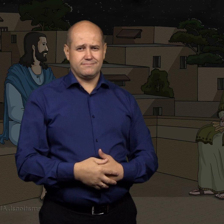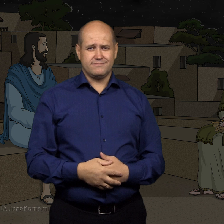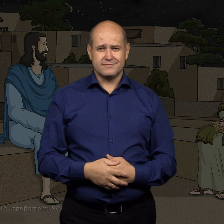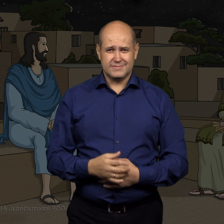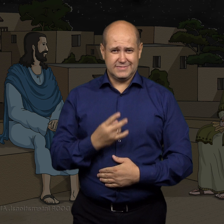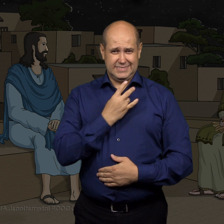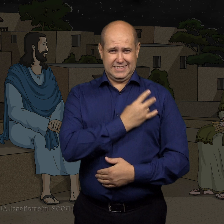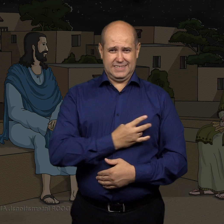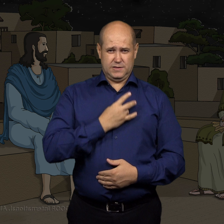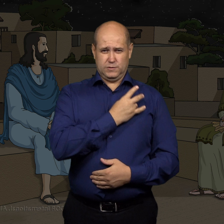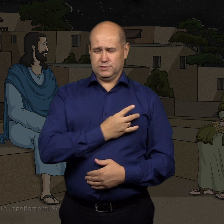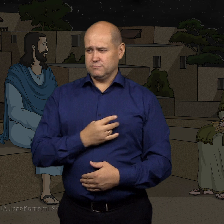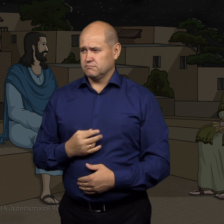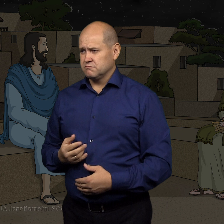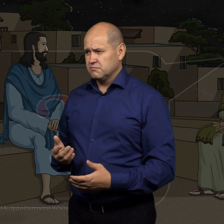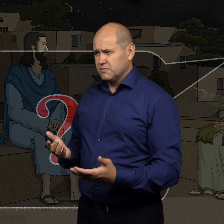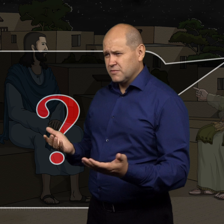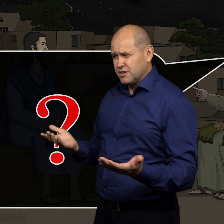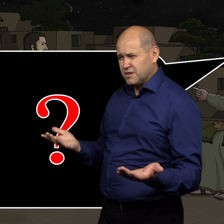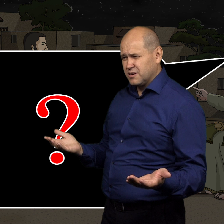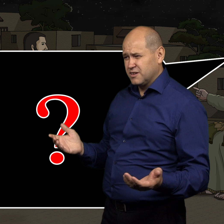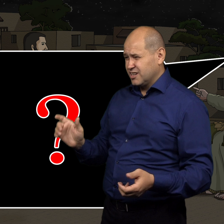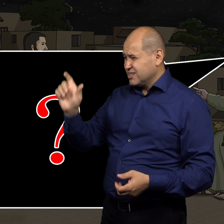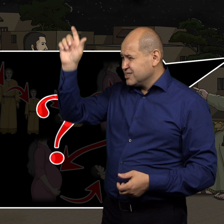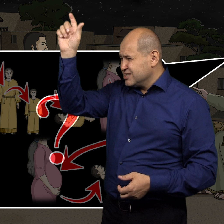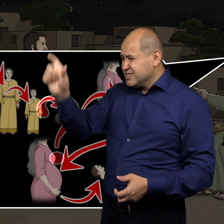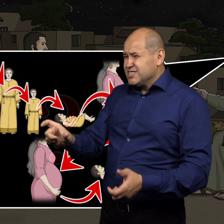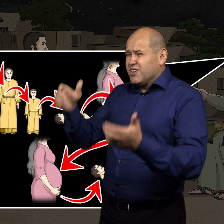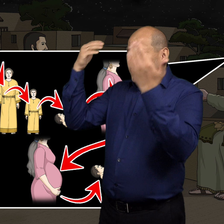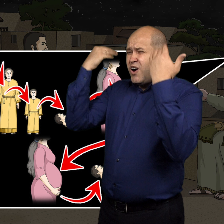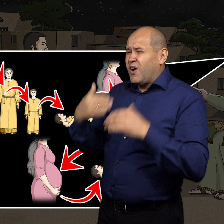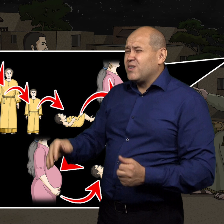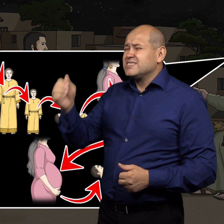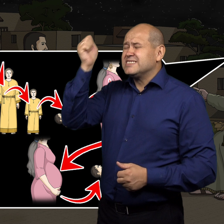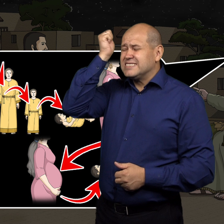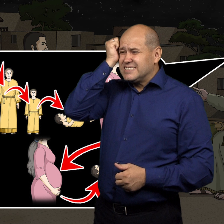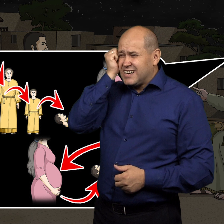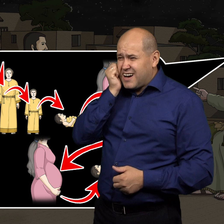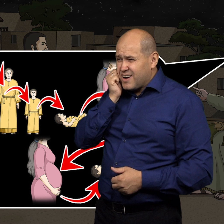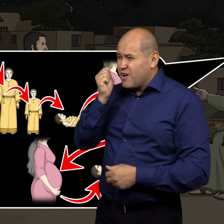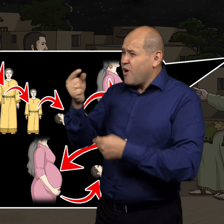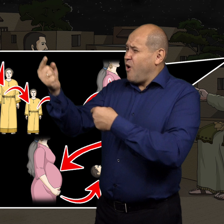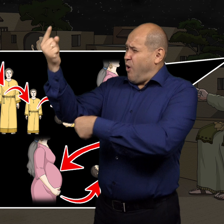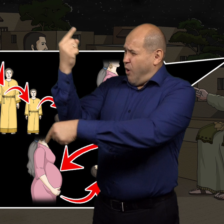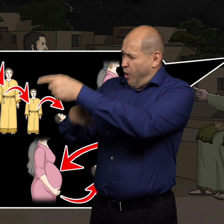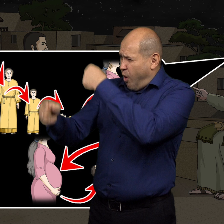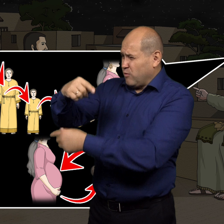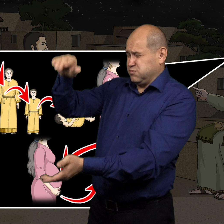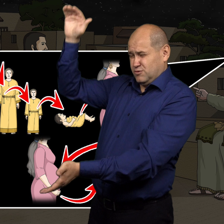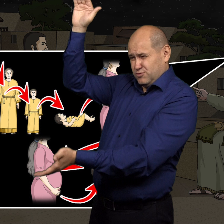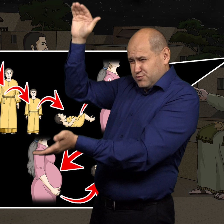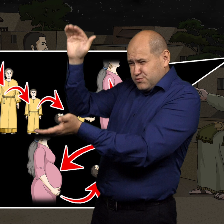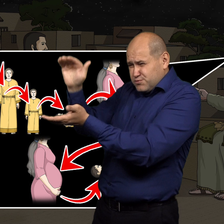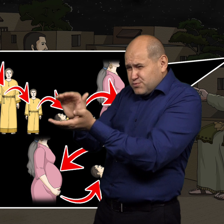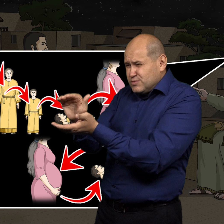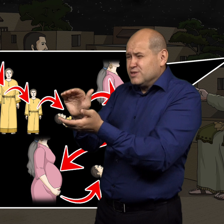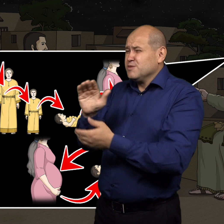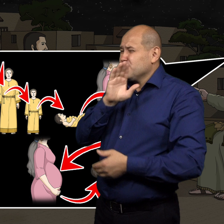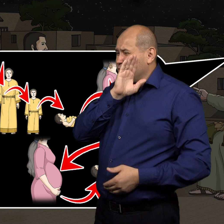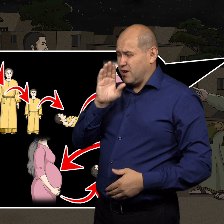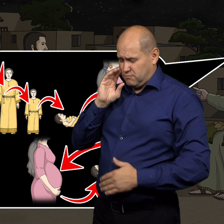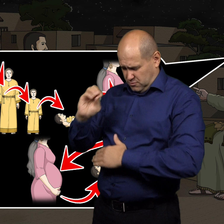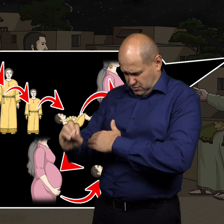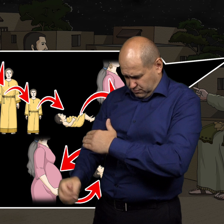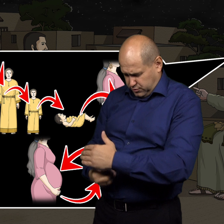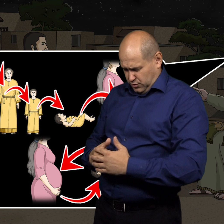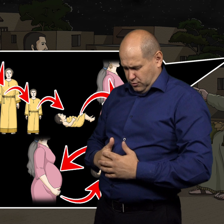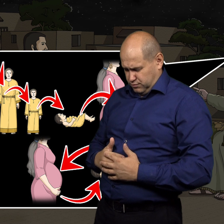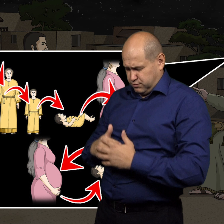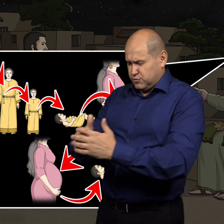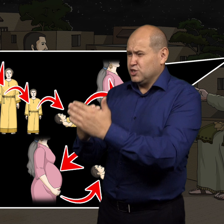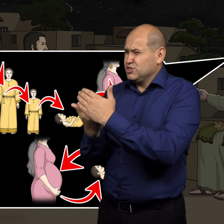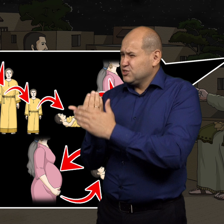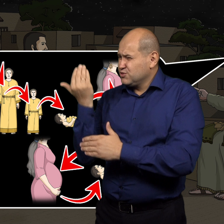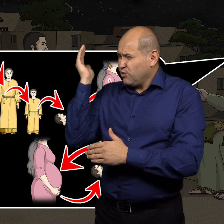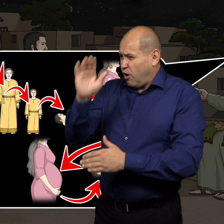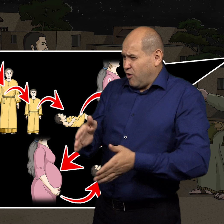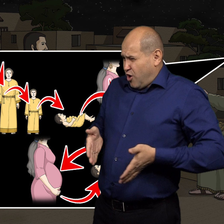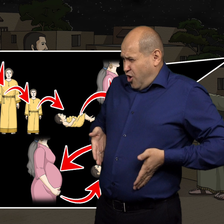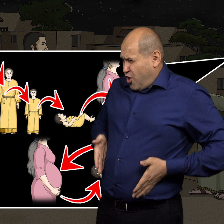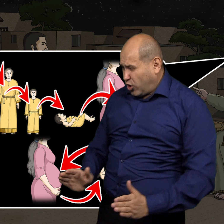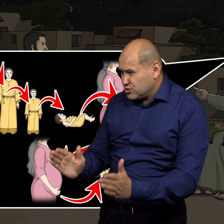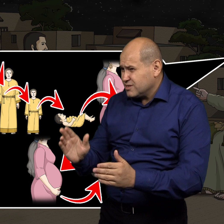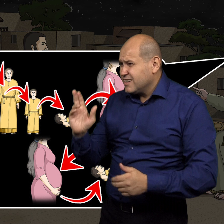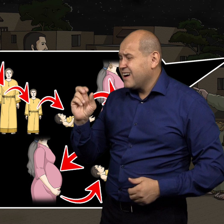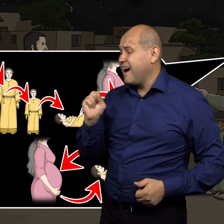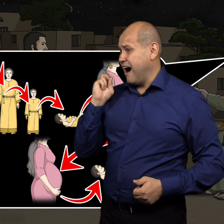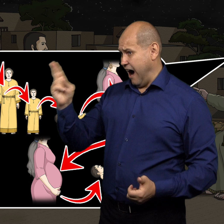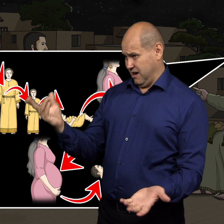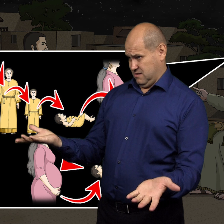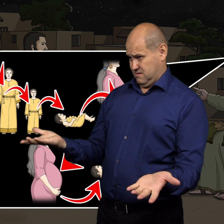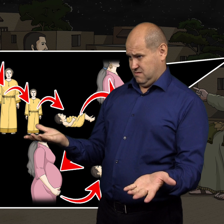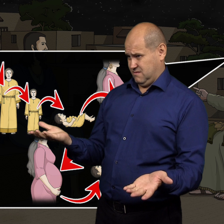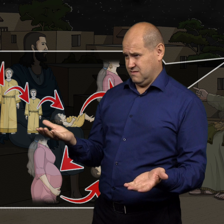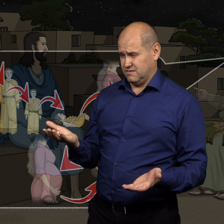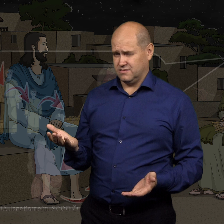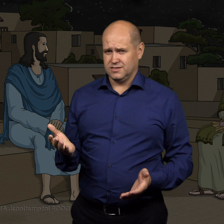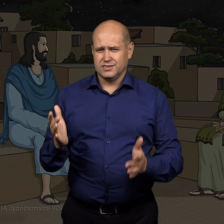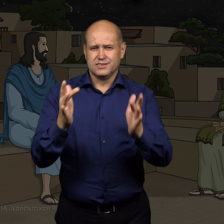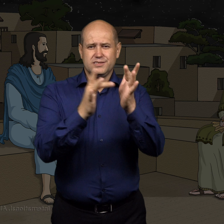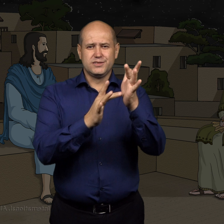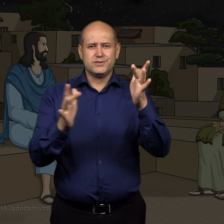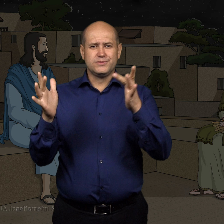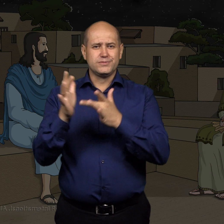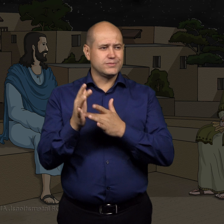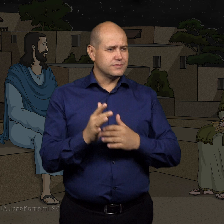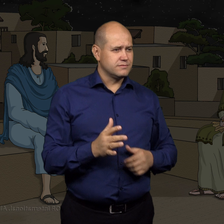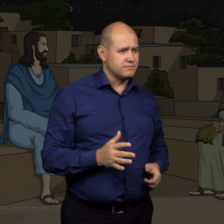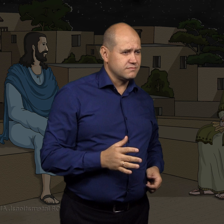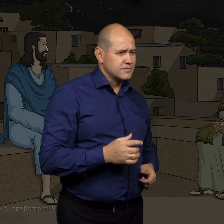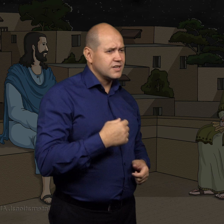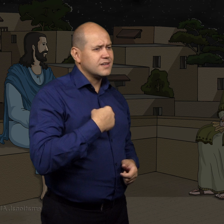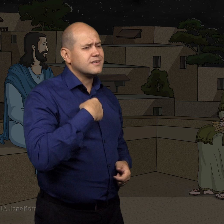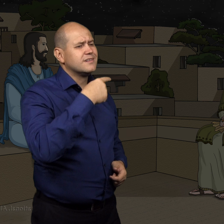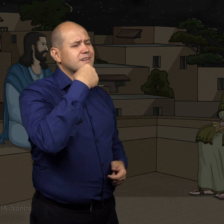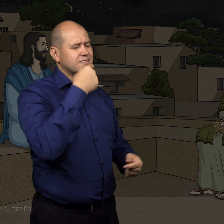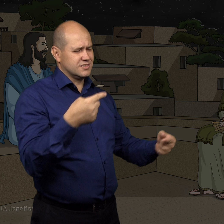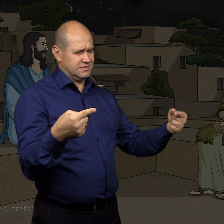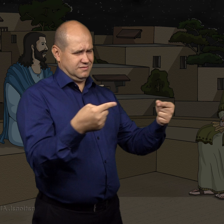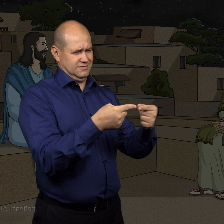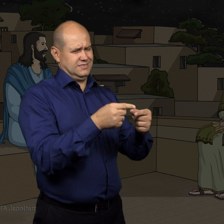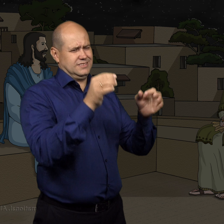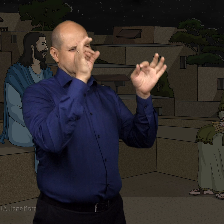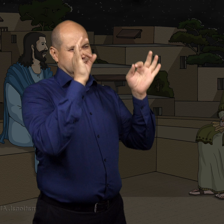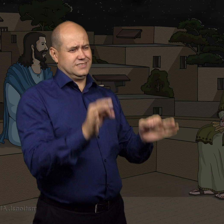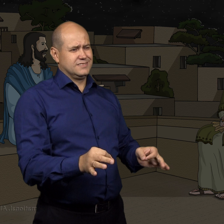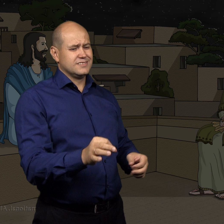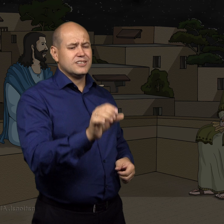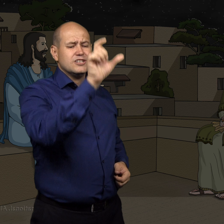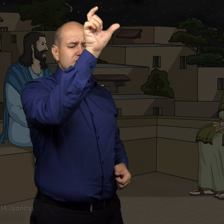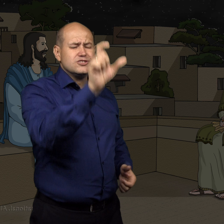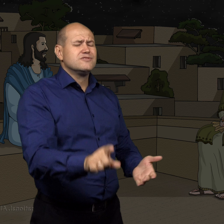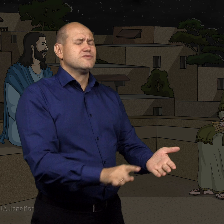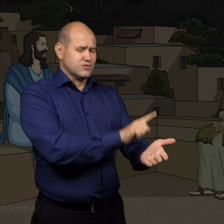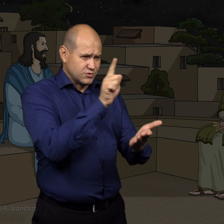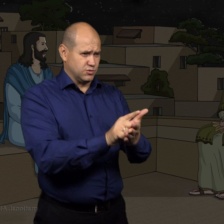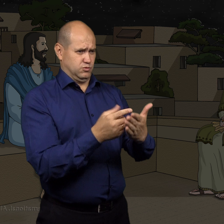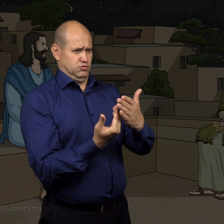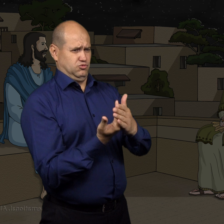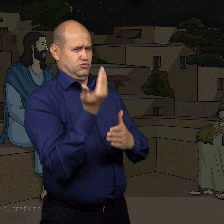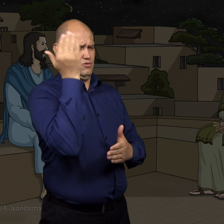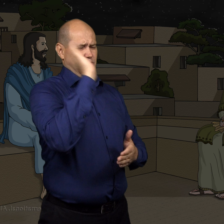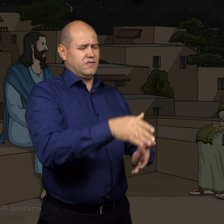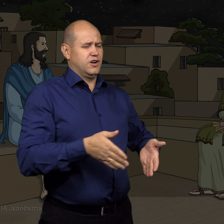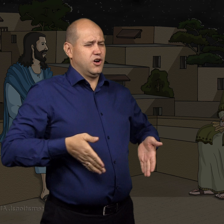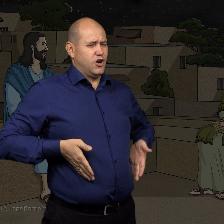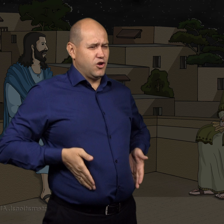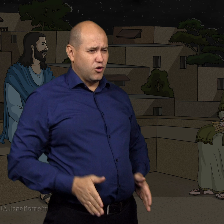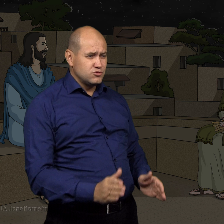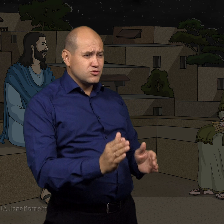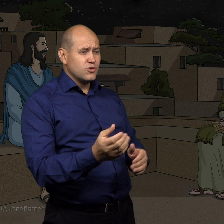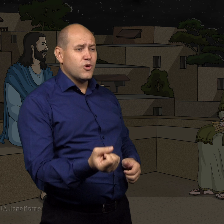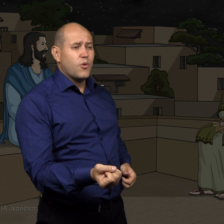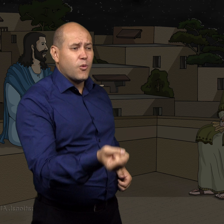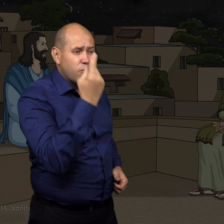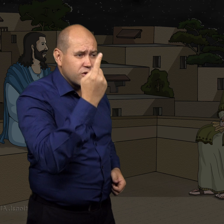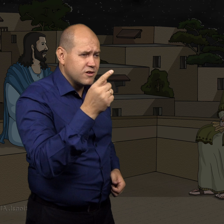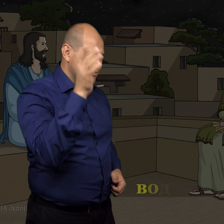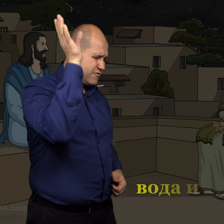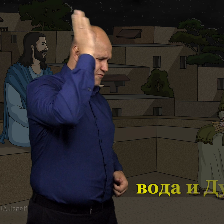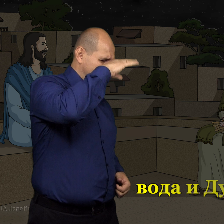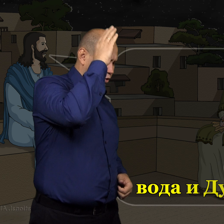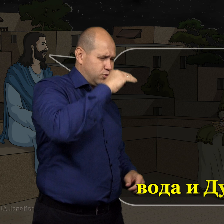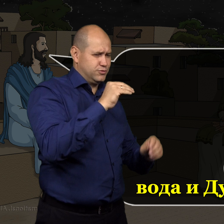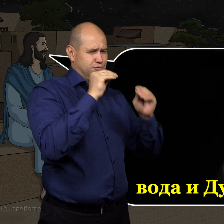“How can a man be born when he is old?” Nicodemus asked. “Can he enter his mother’s womb a second time to be born?”